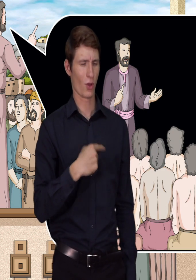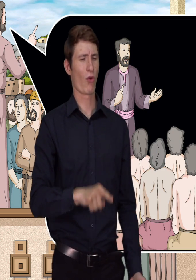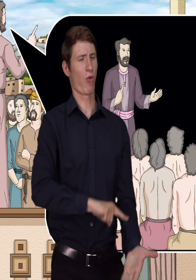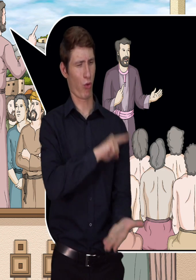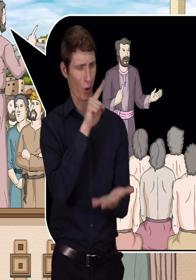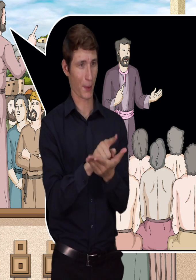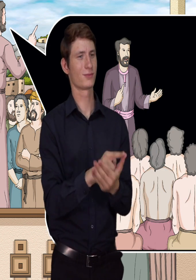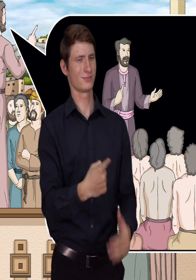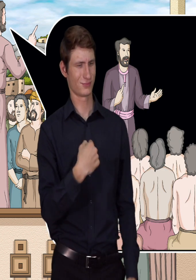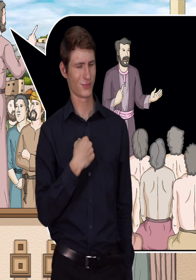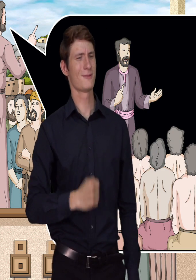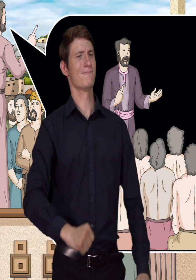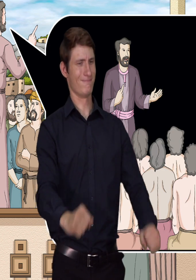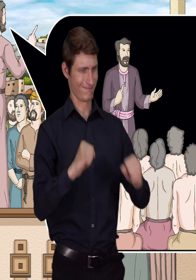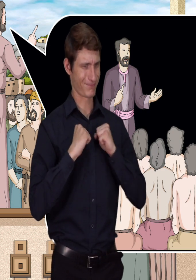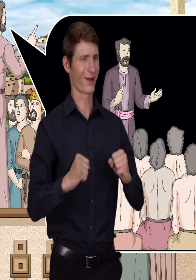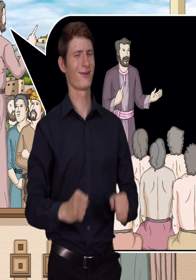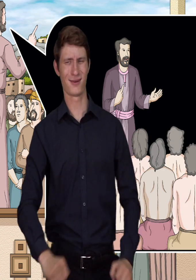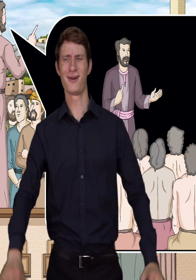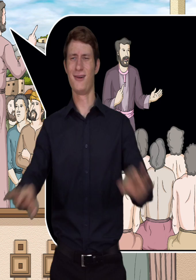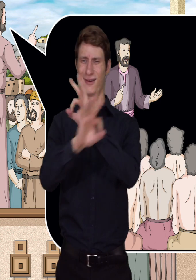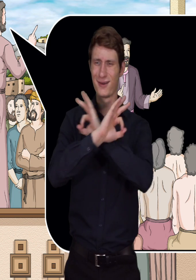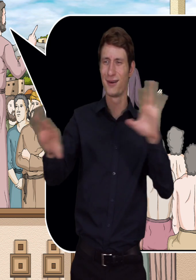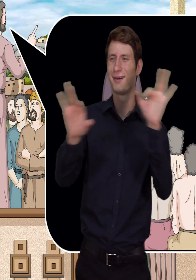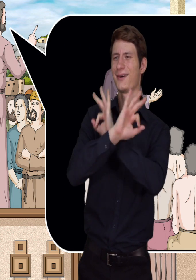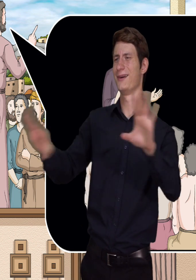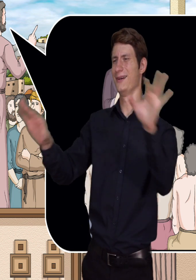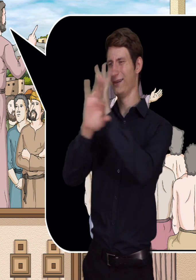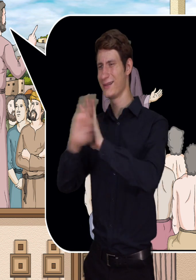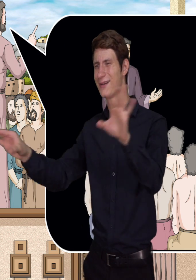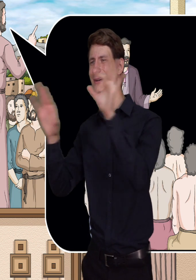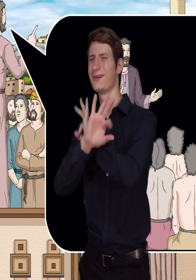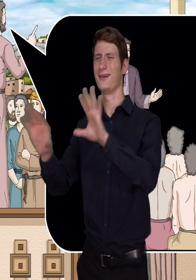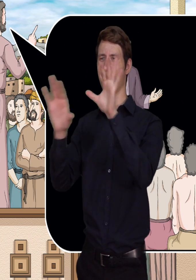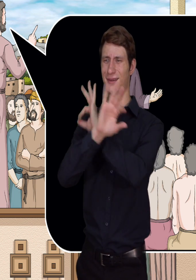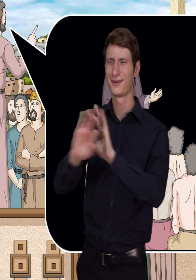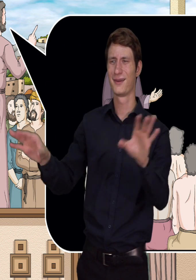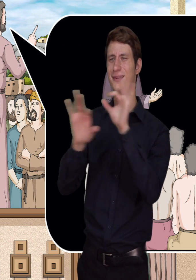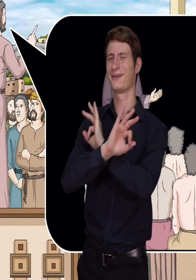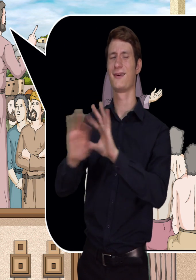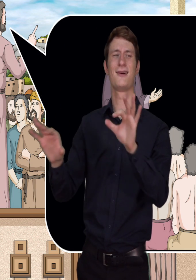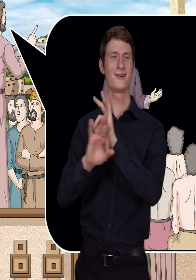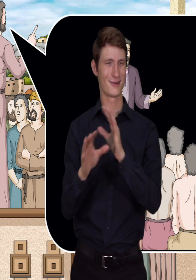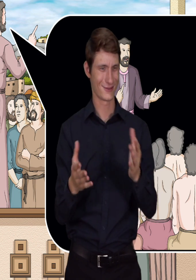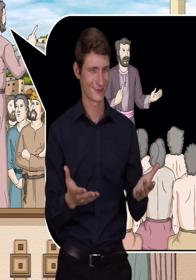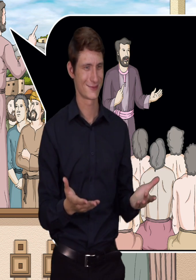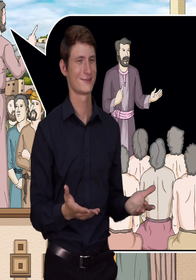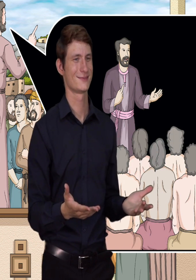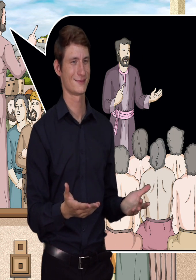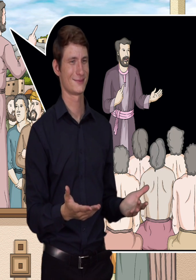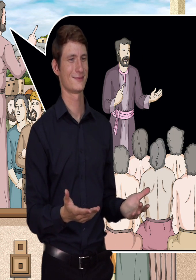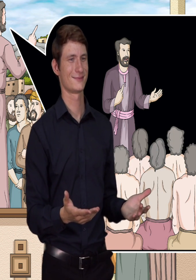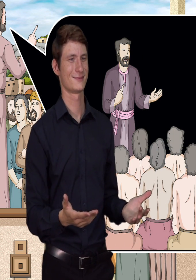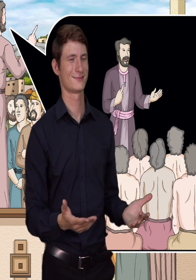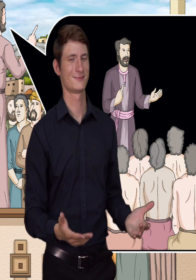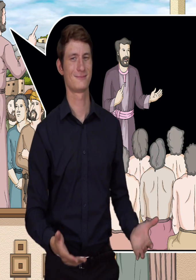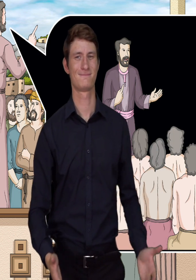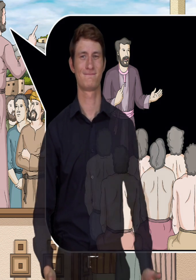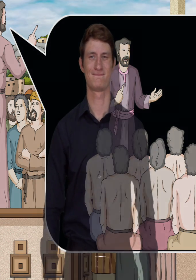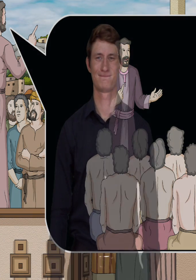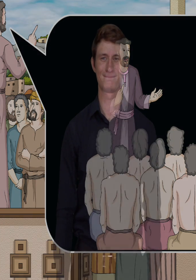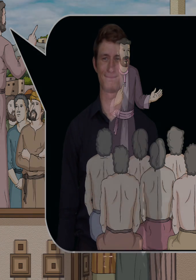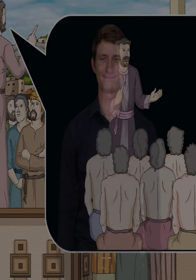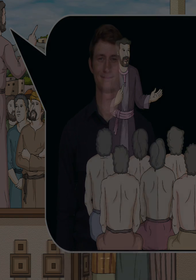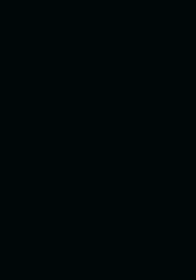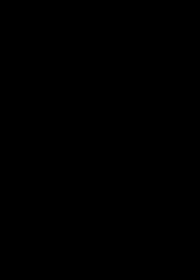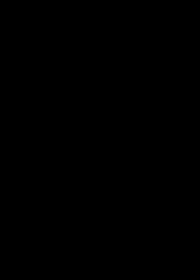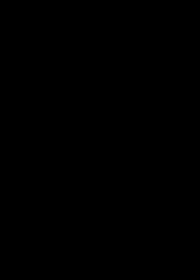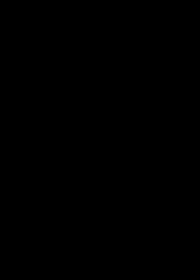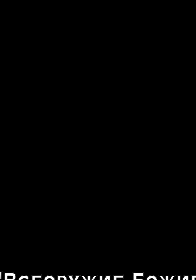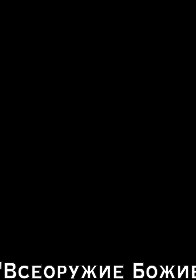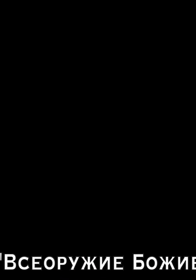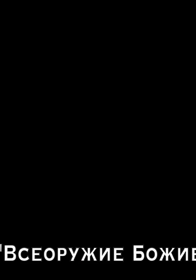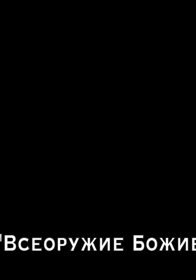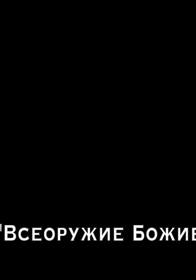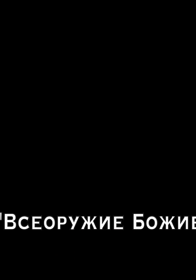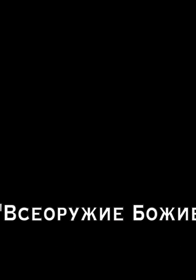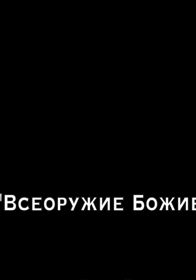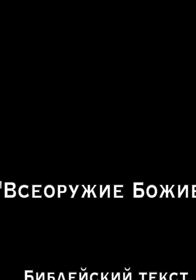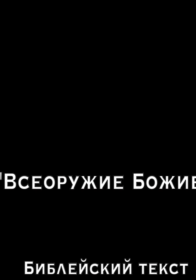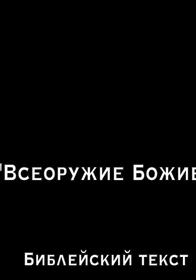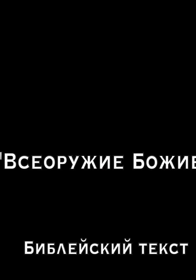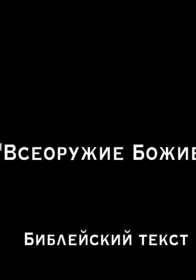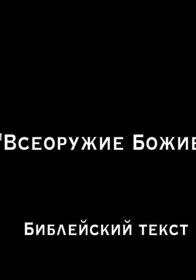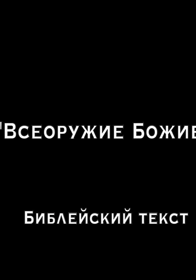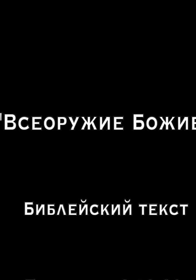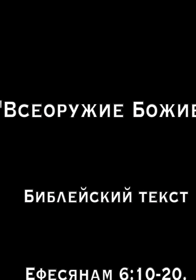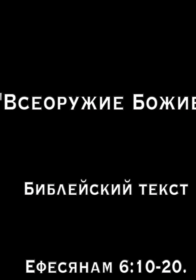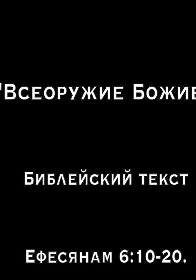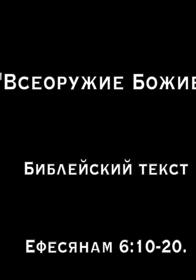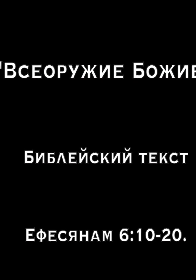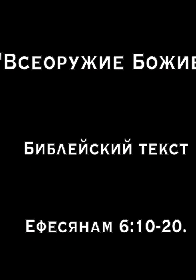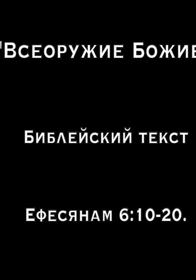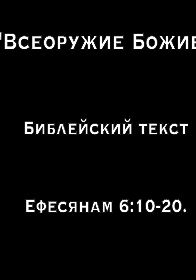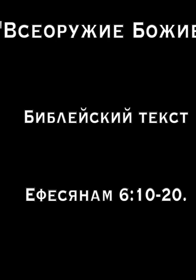Pray that I may proclaim it fearlessly, as I should.